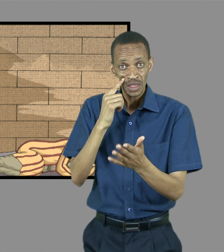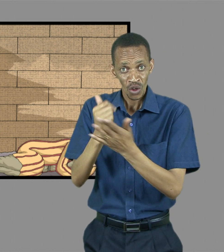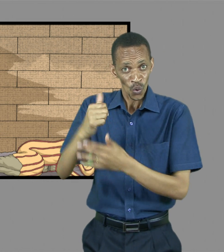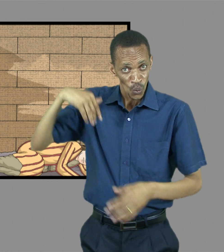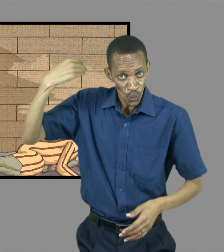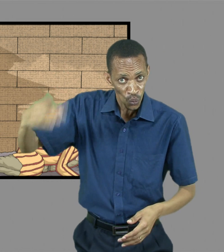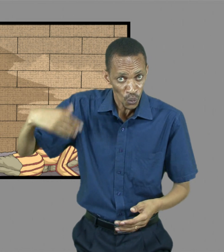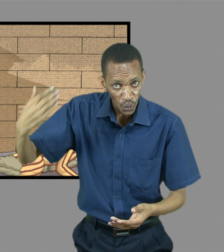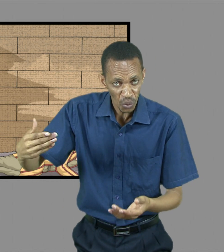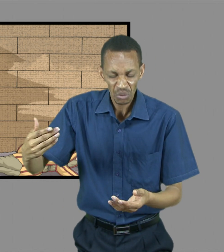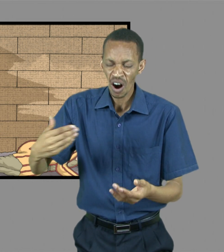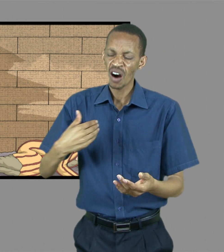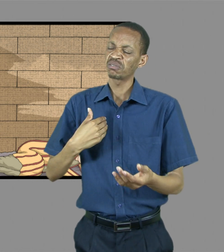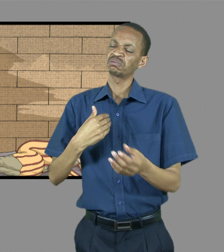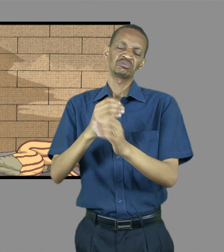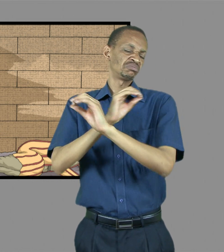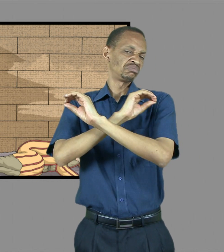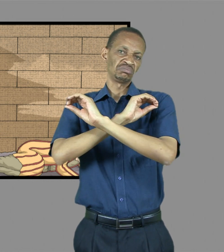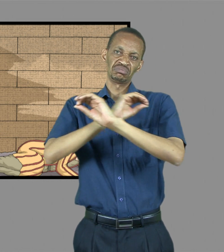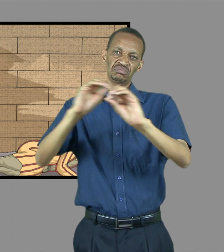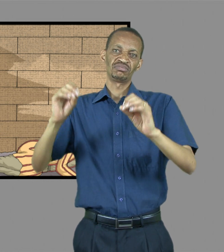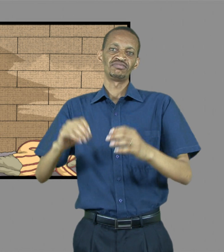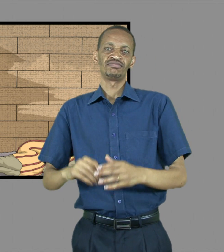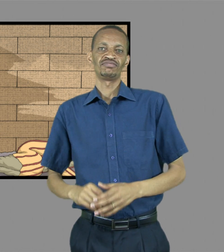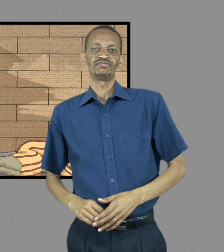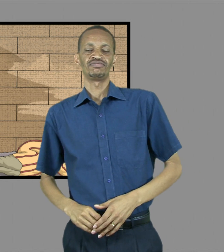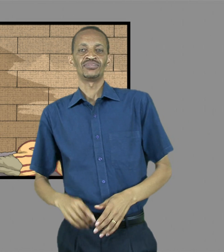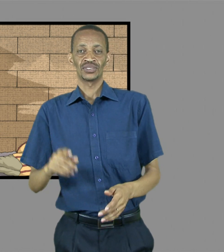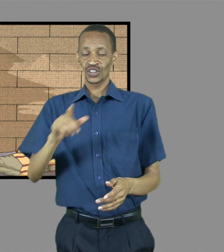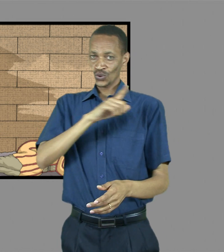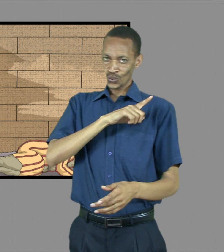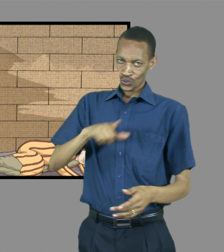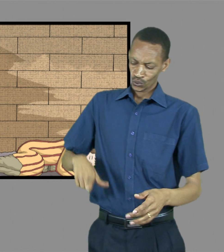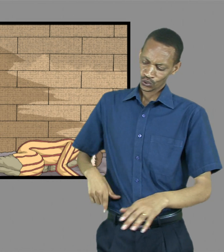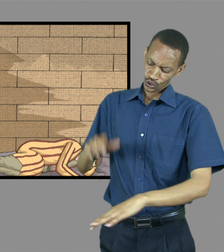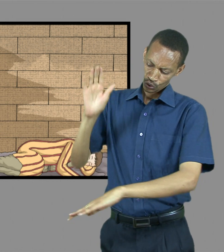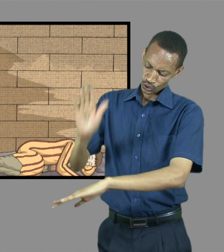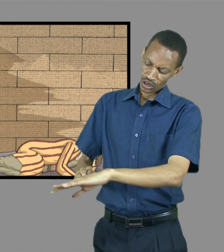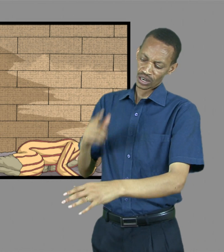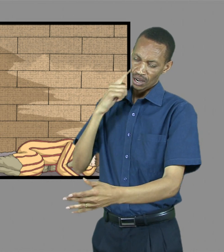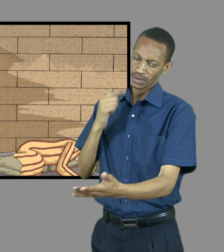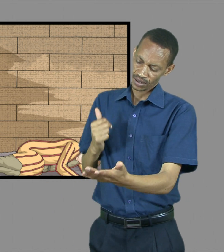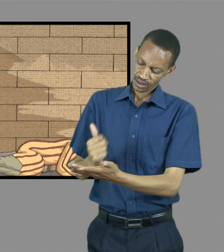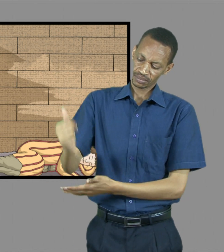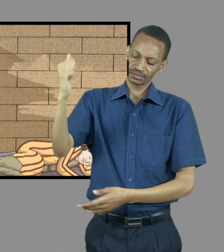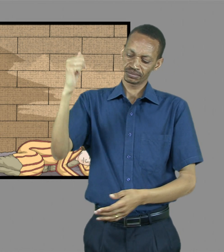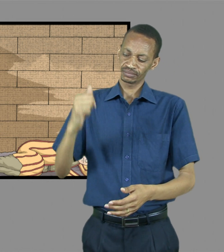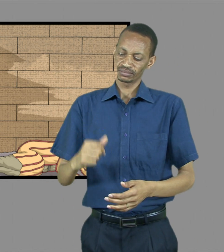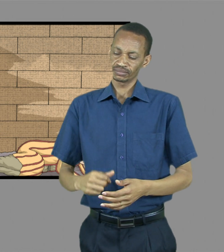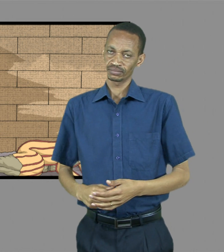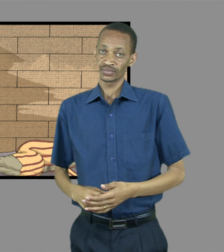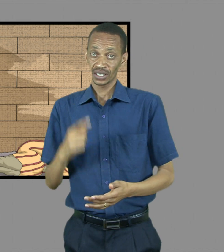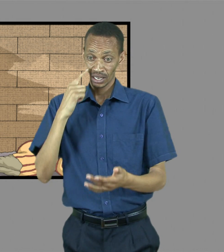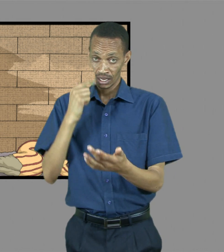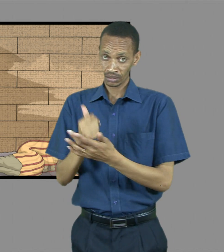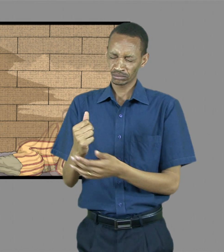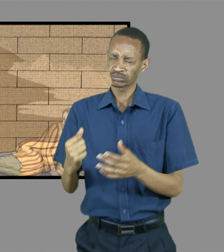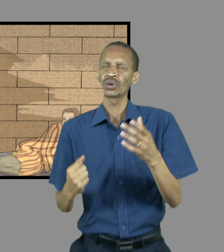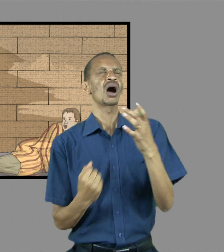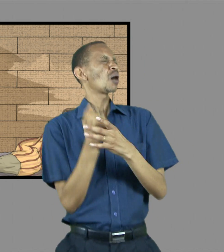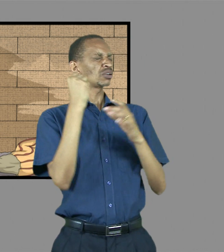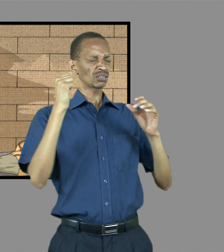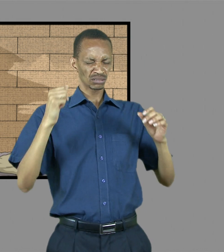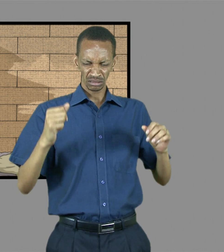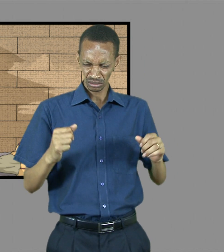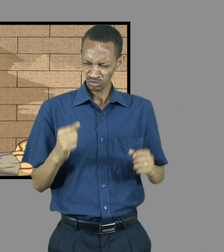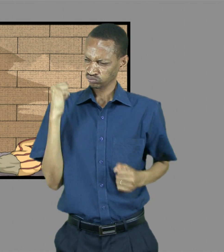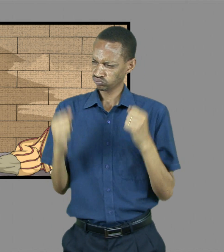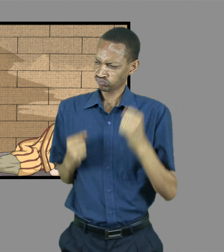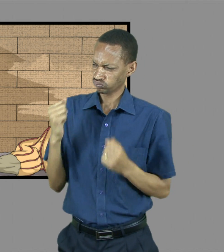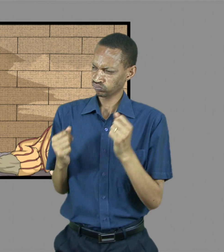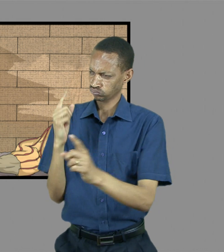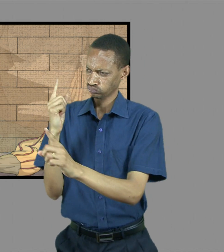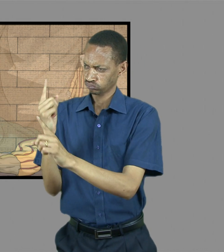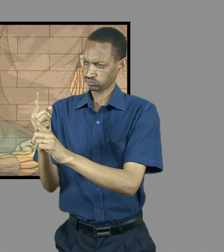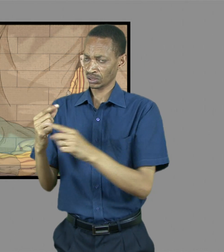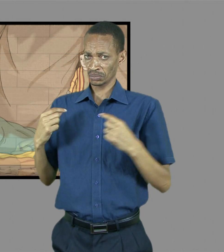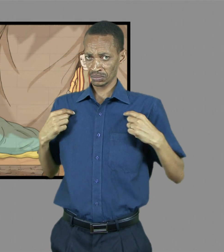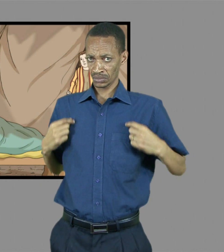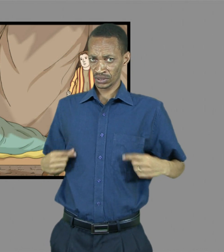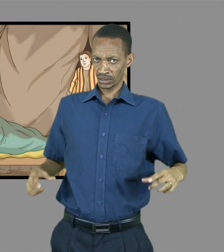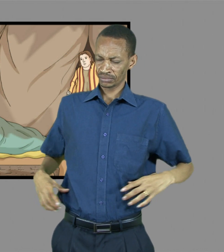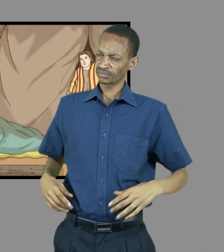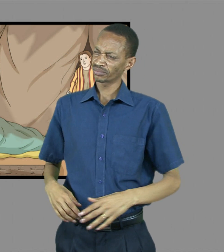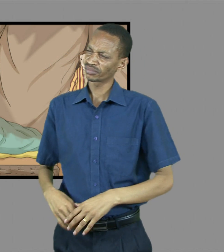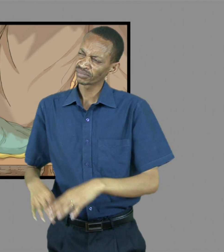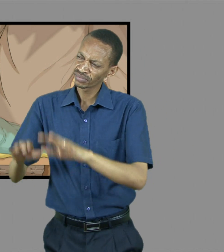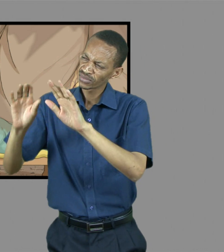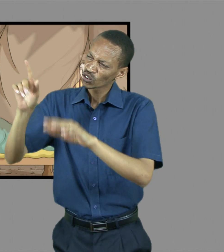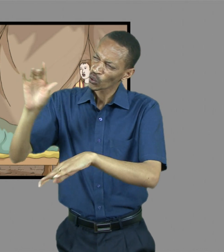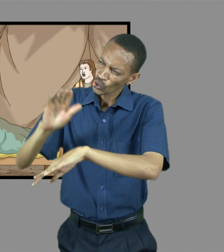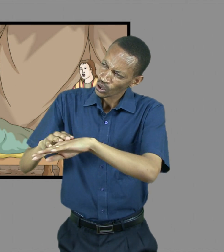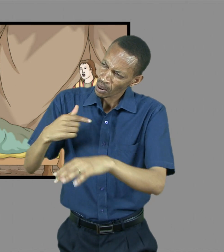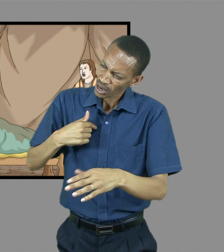Once again, for the third time, the LORD called to Samuel.